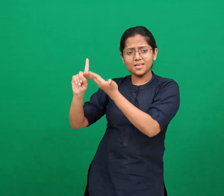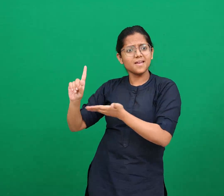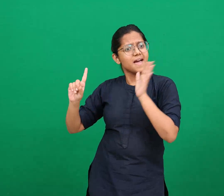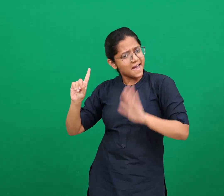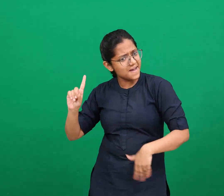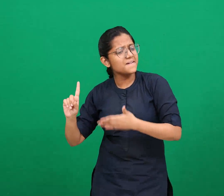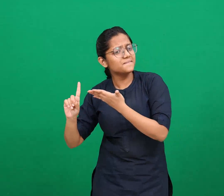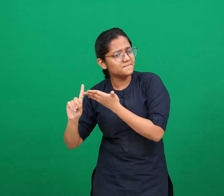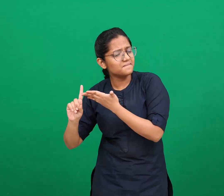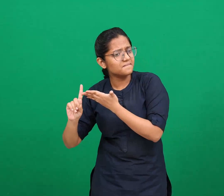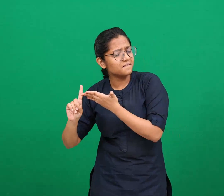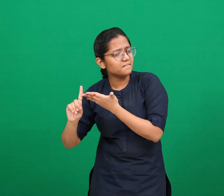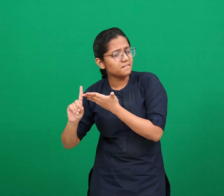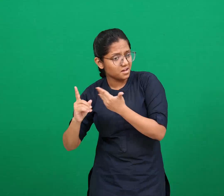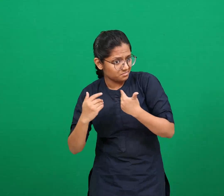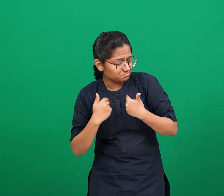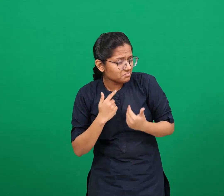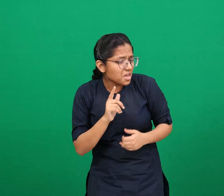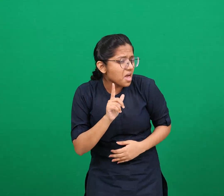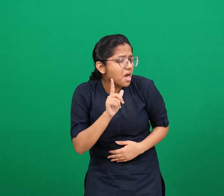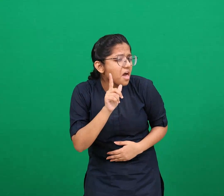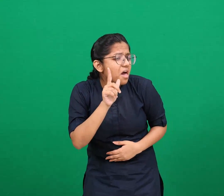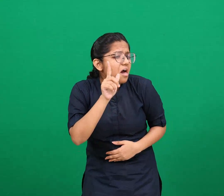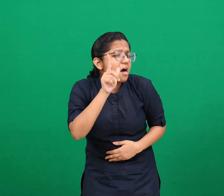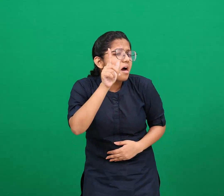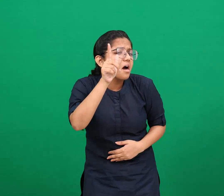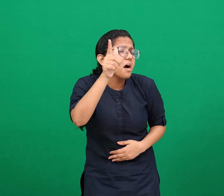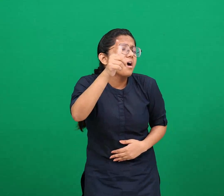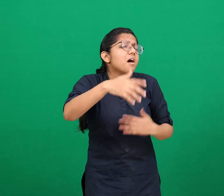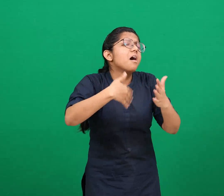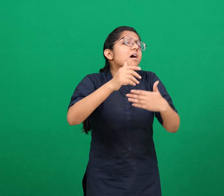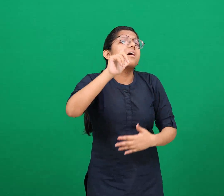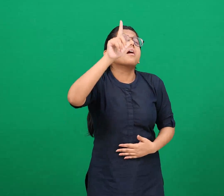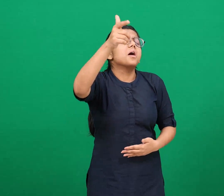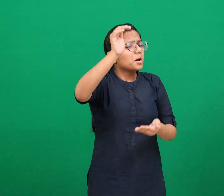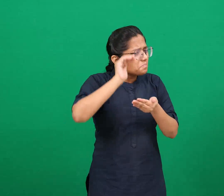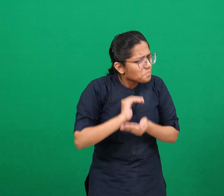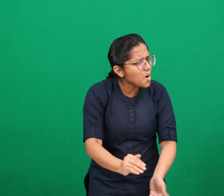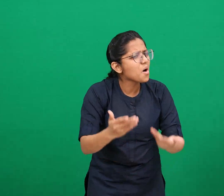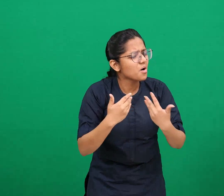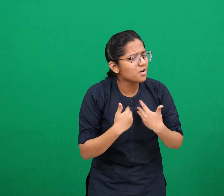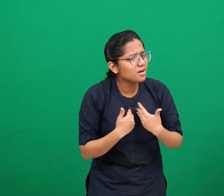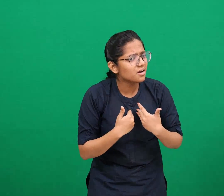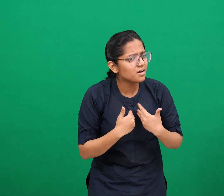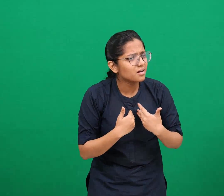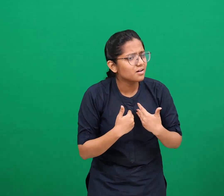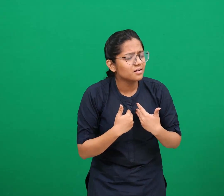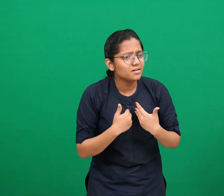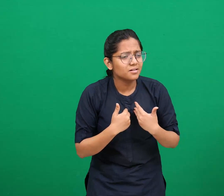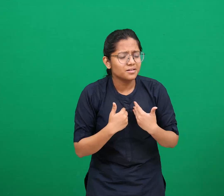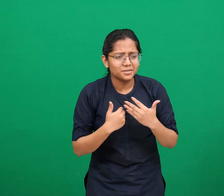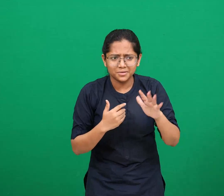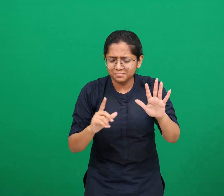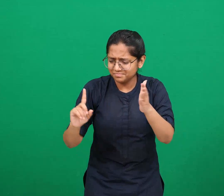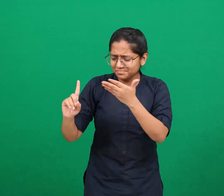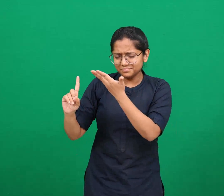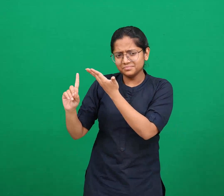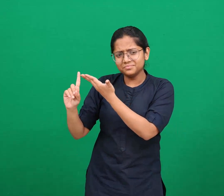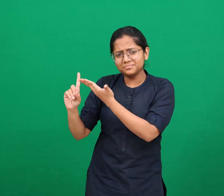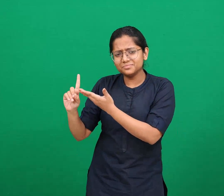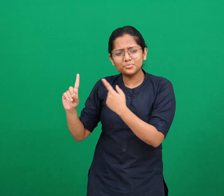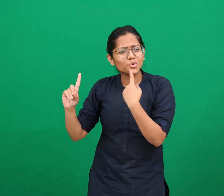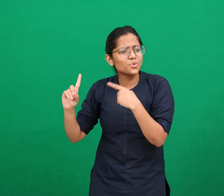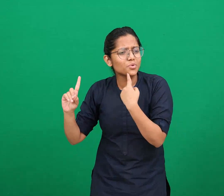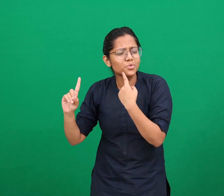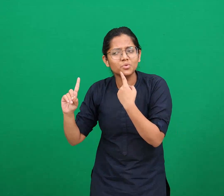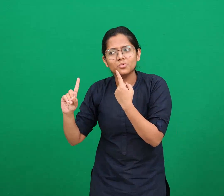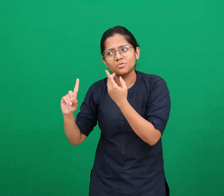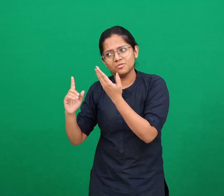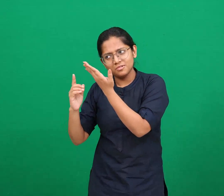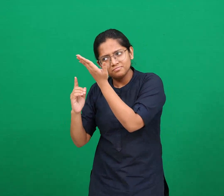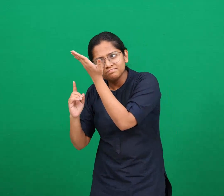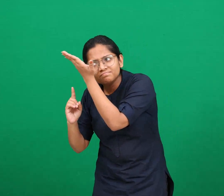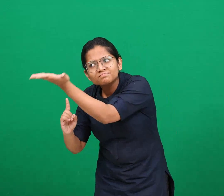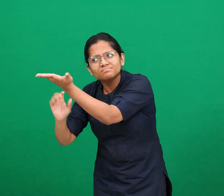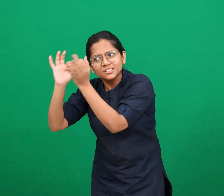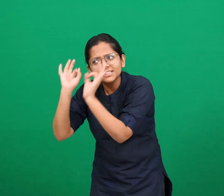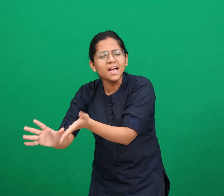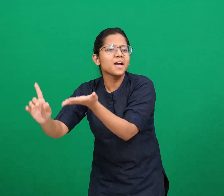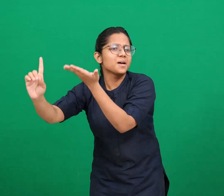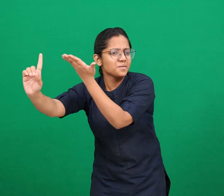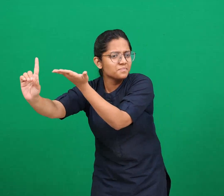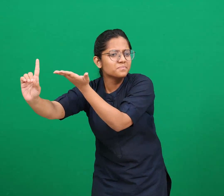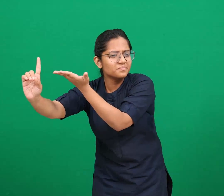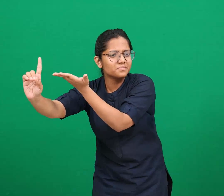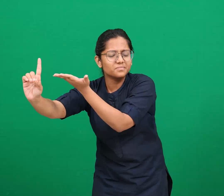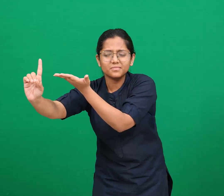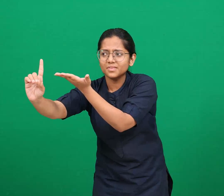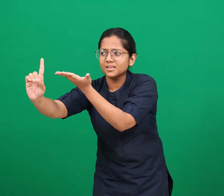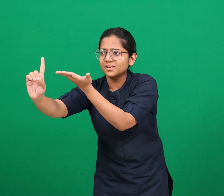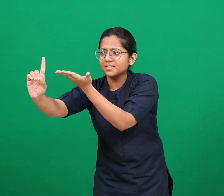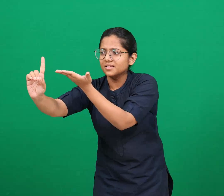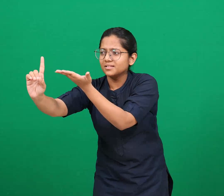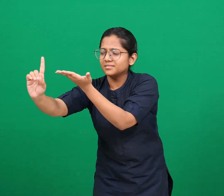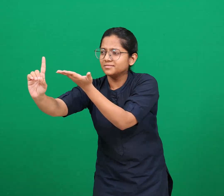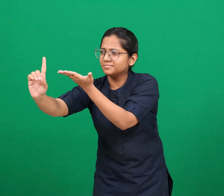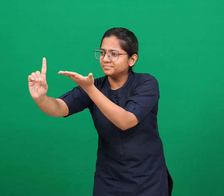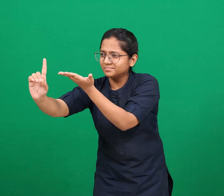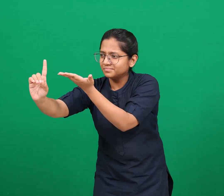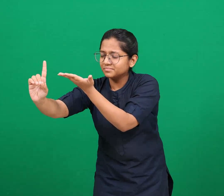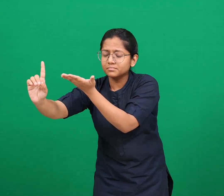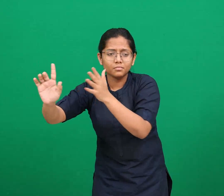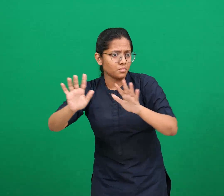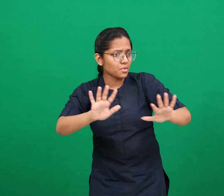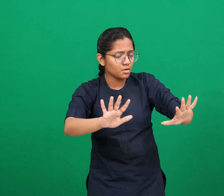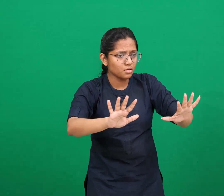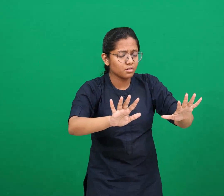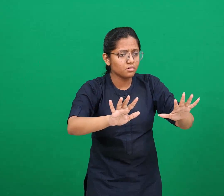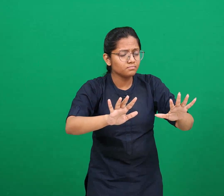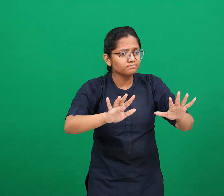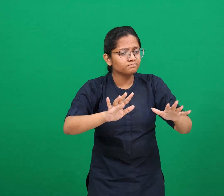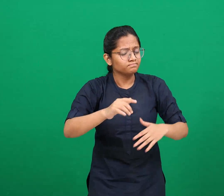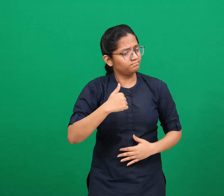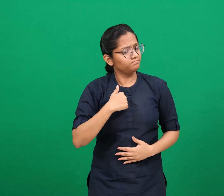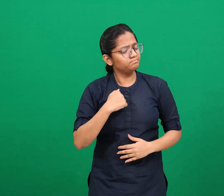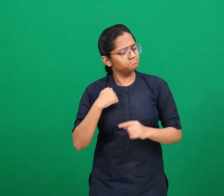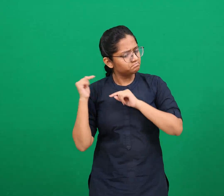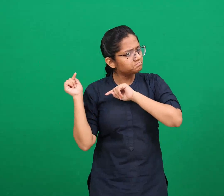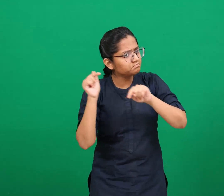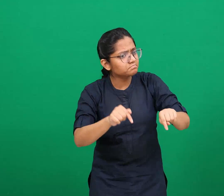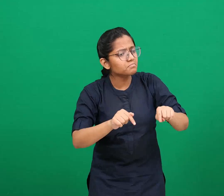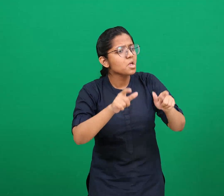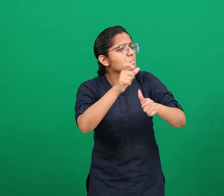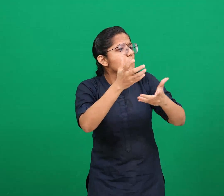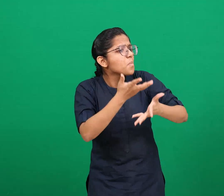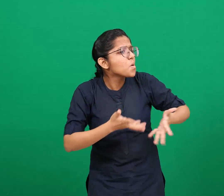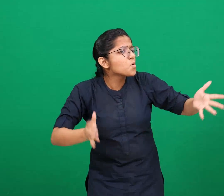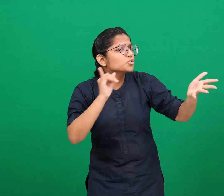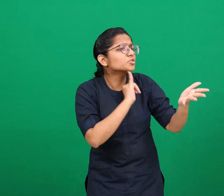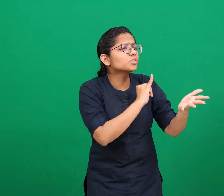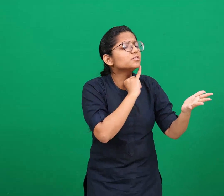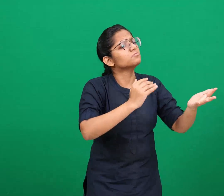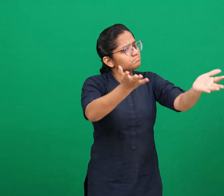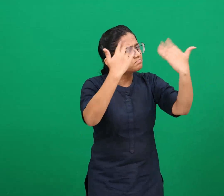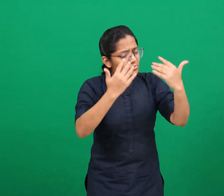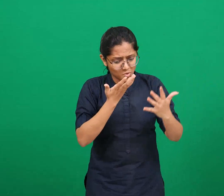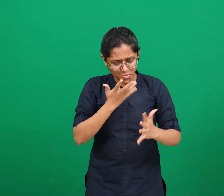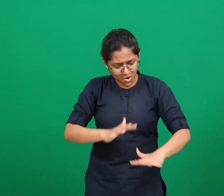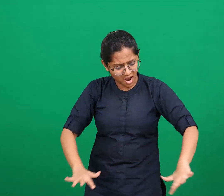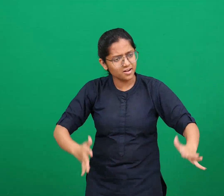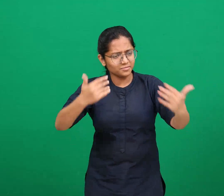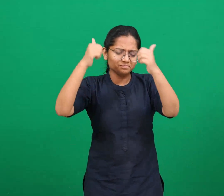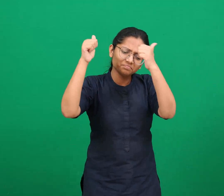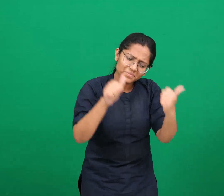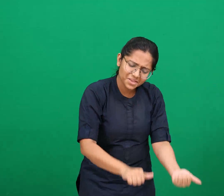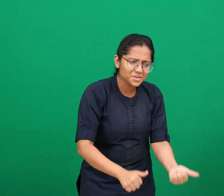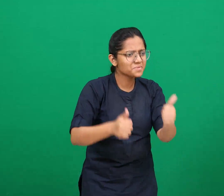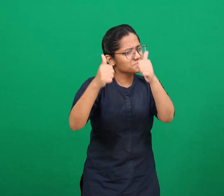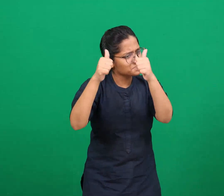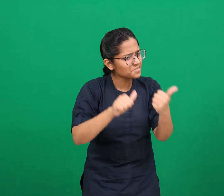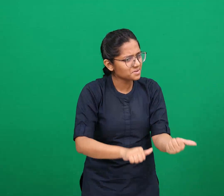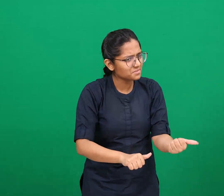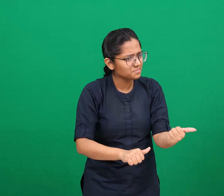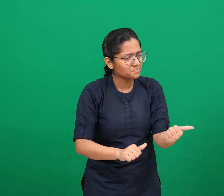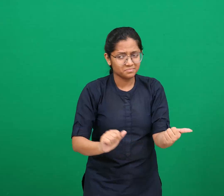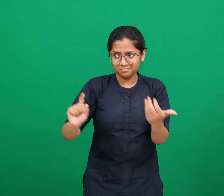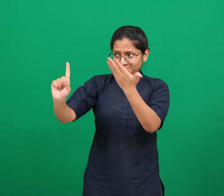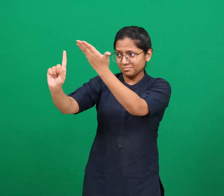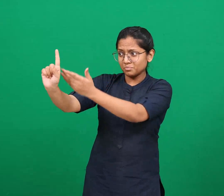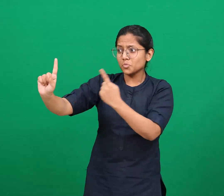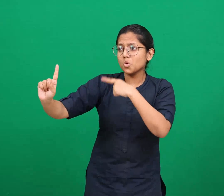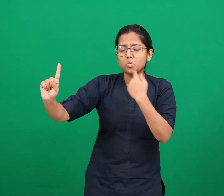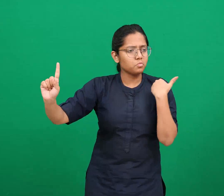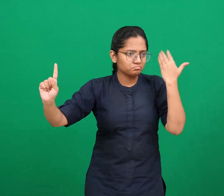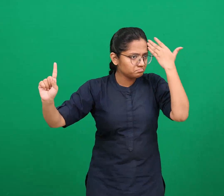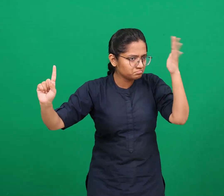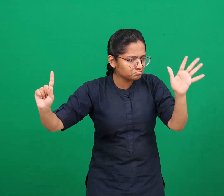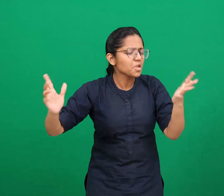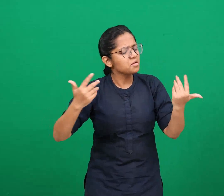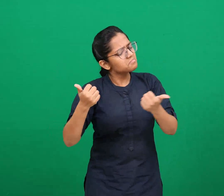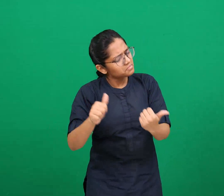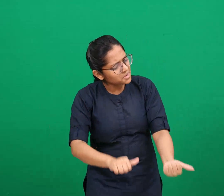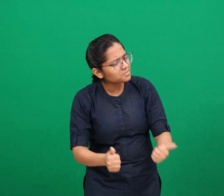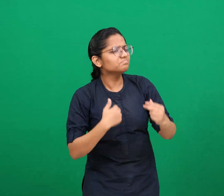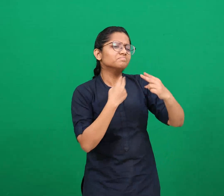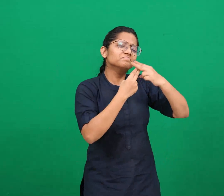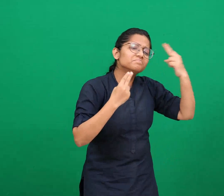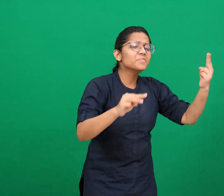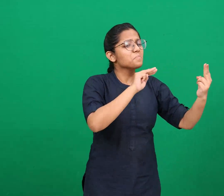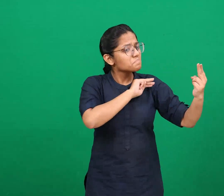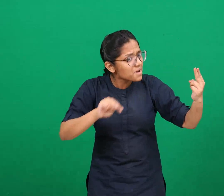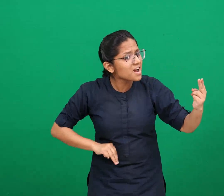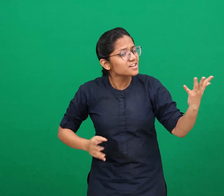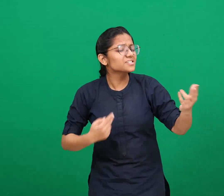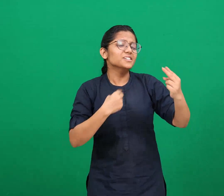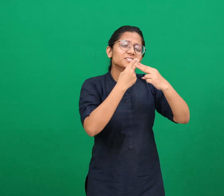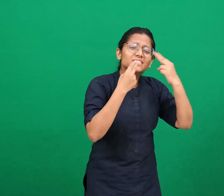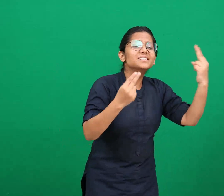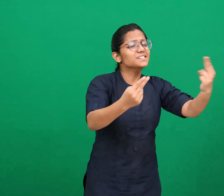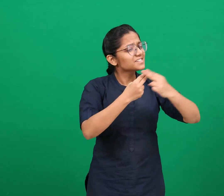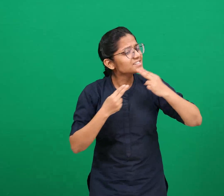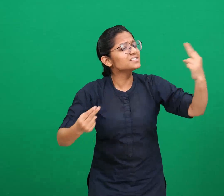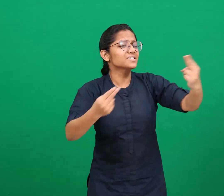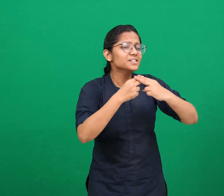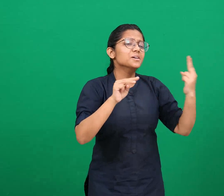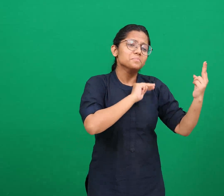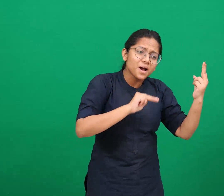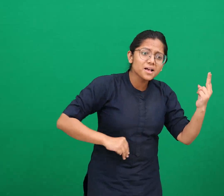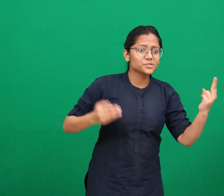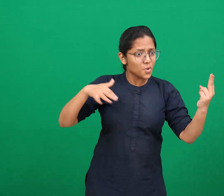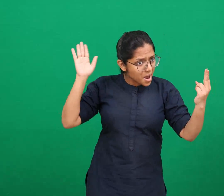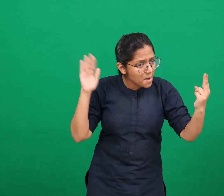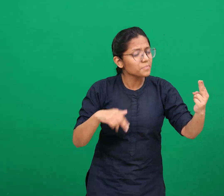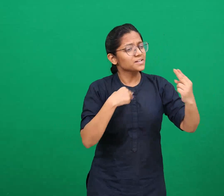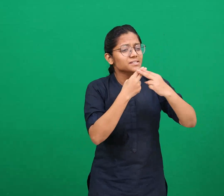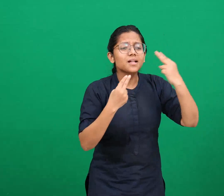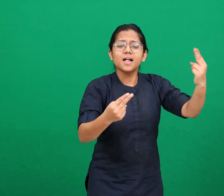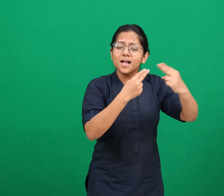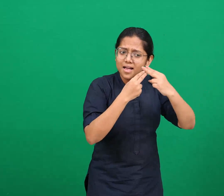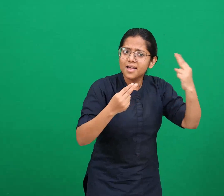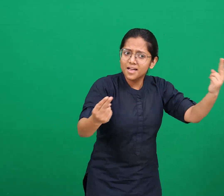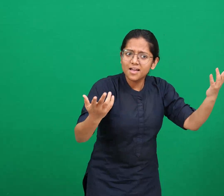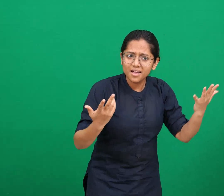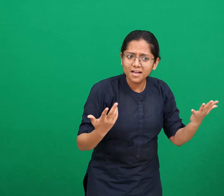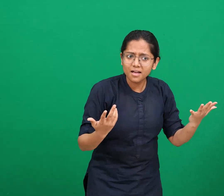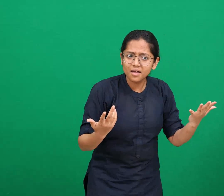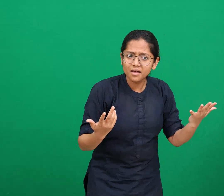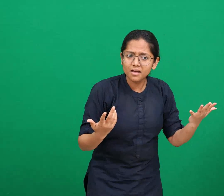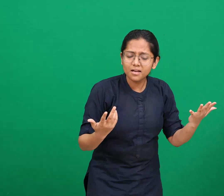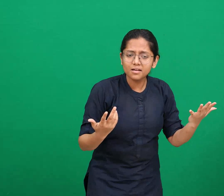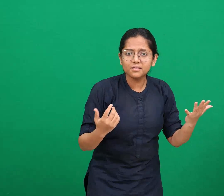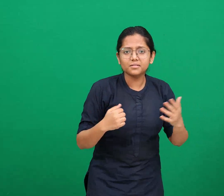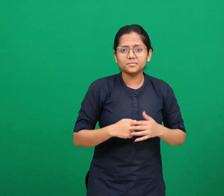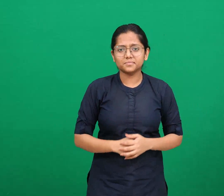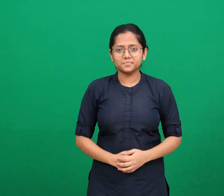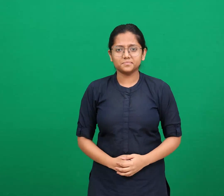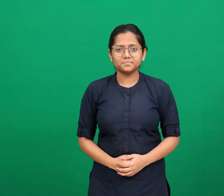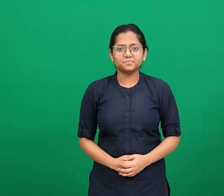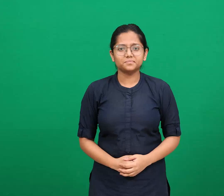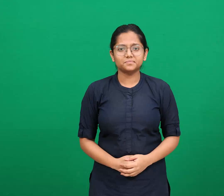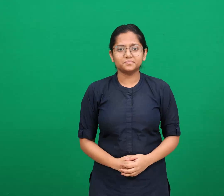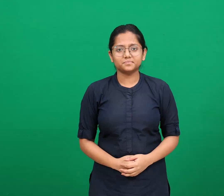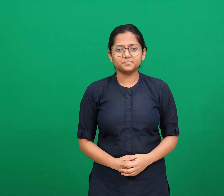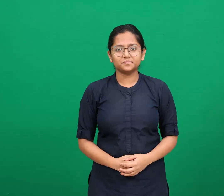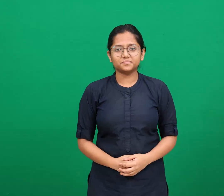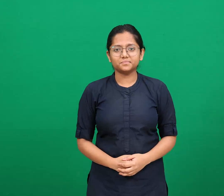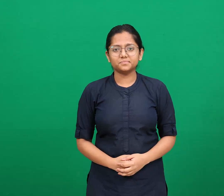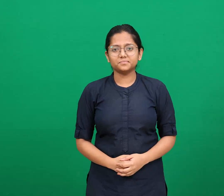I myself did not know Him, but the reason I came baptizing with water was that He might be revealed to Israel."